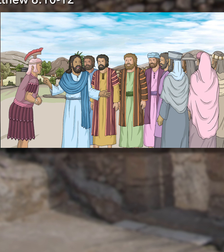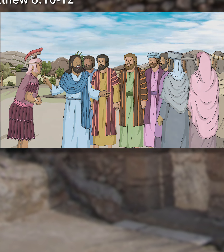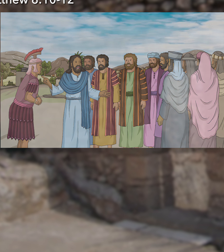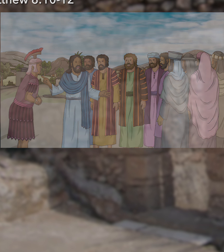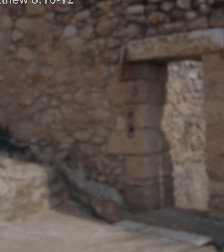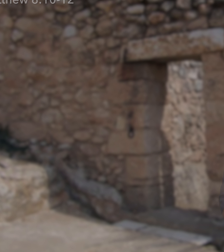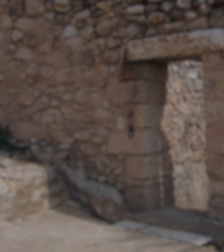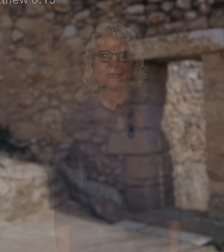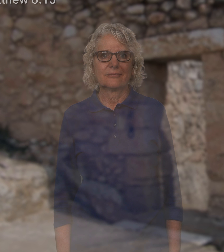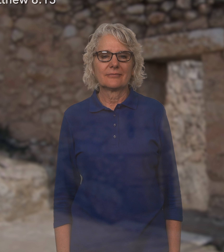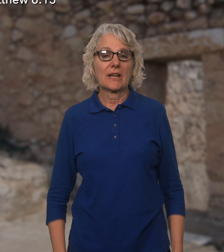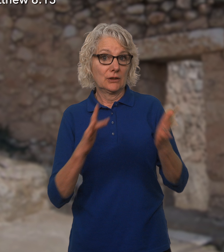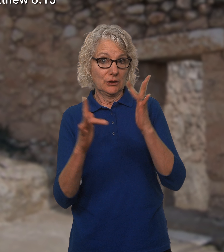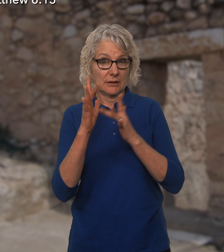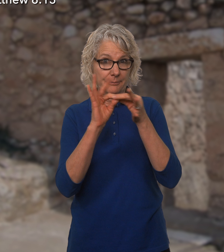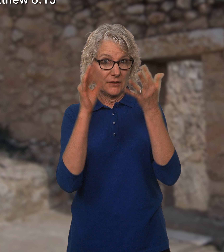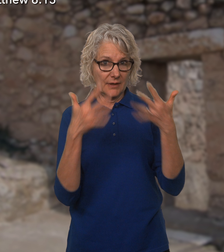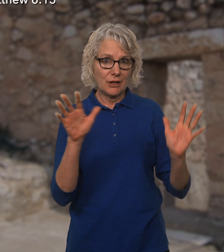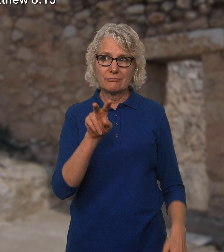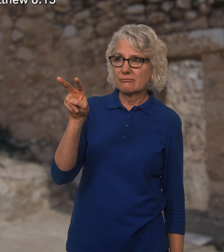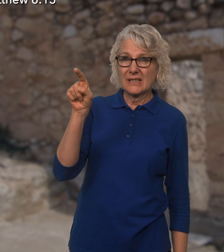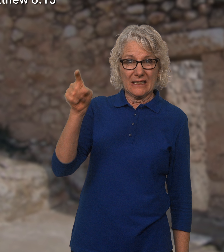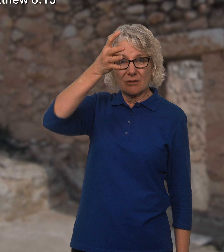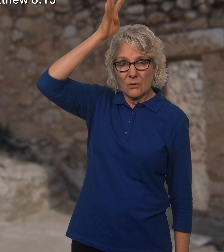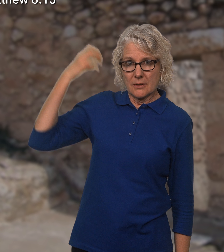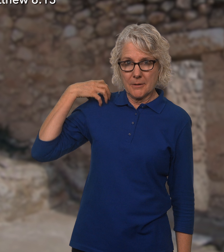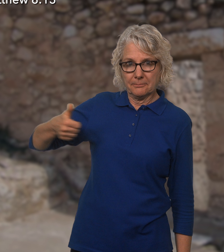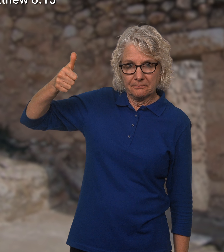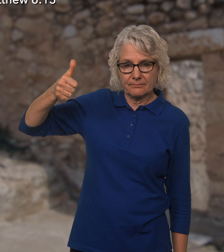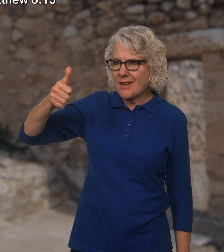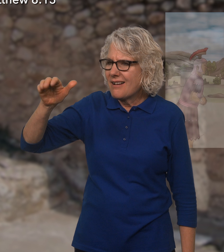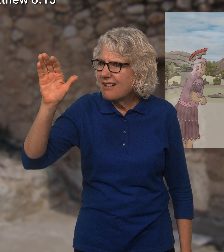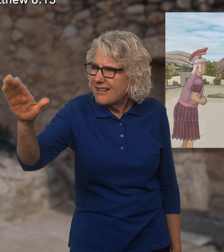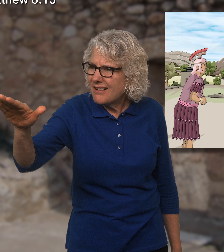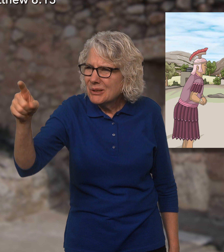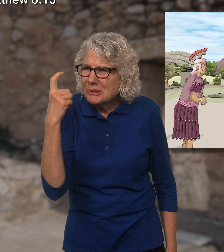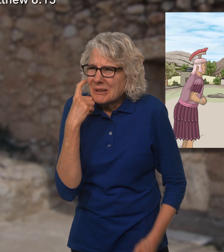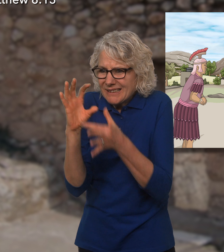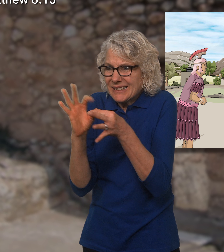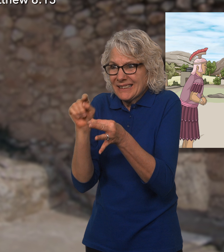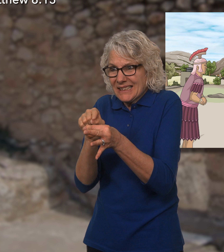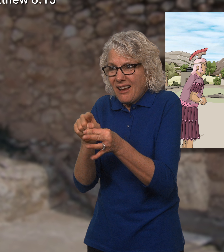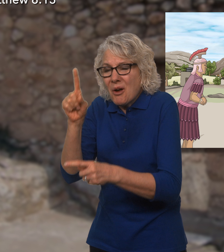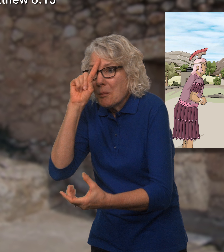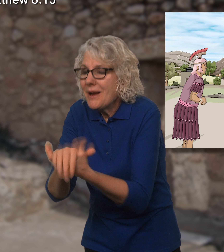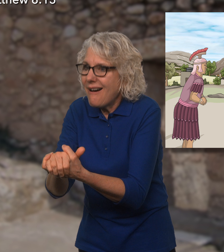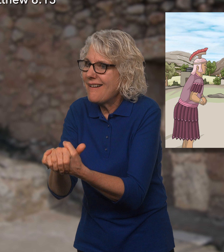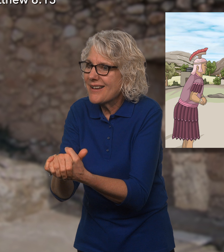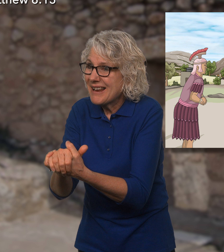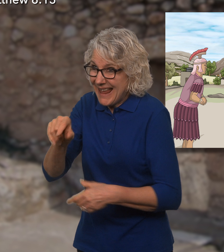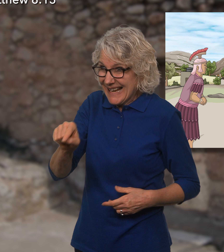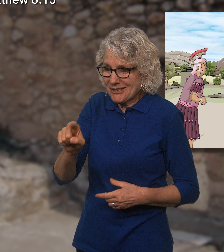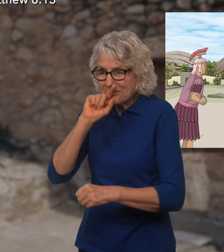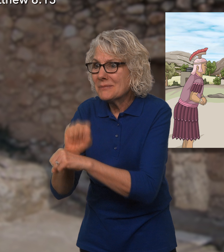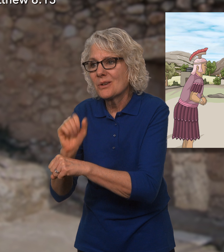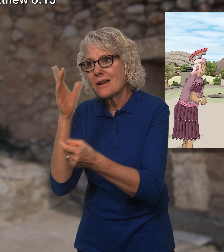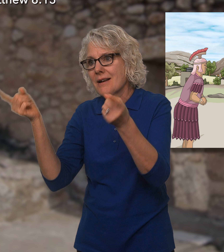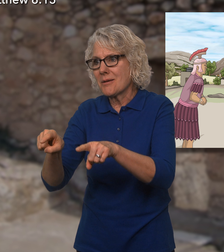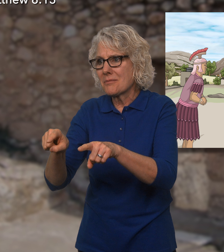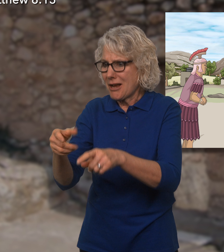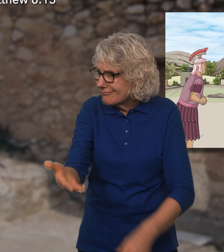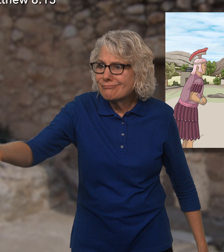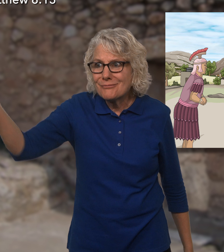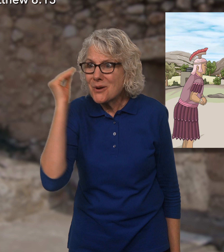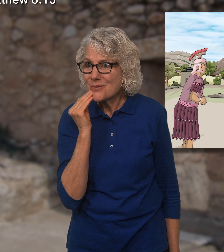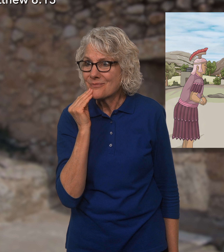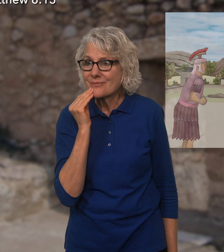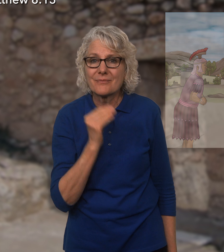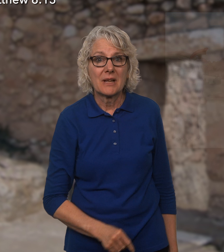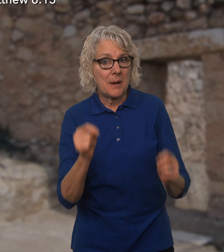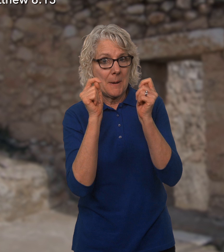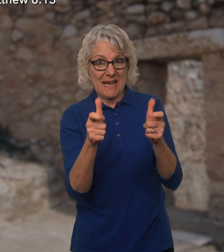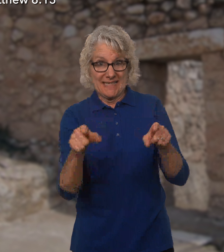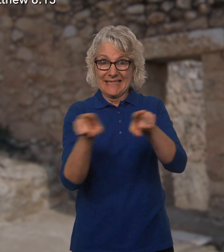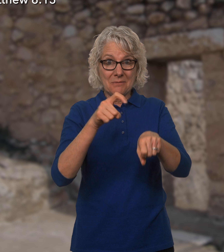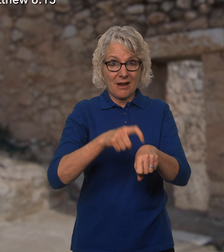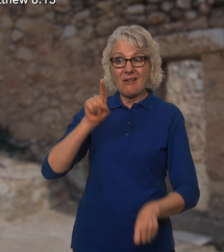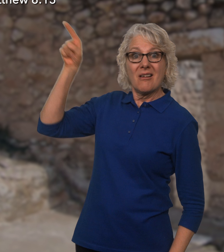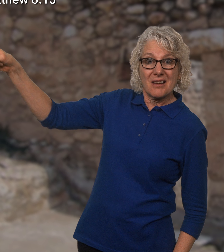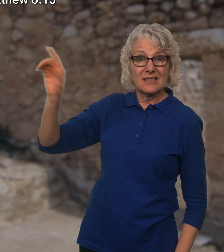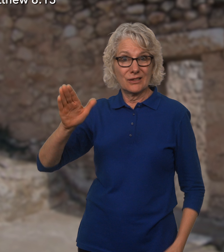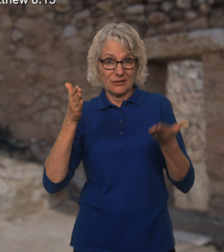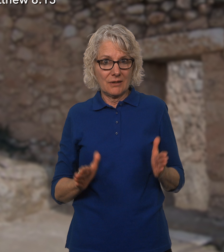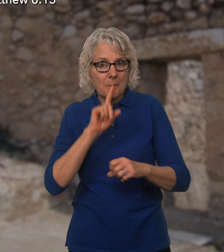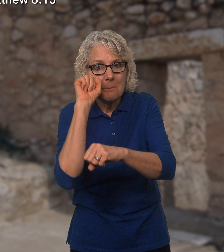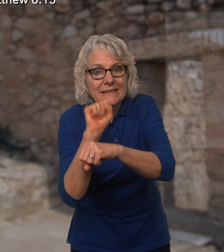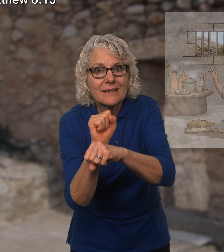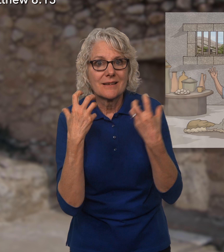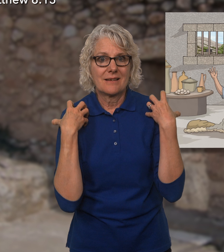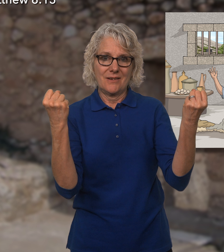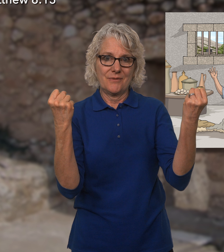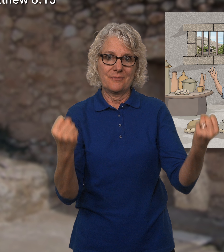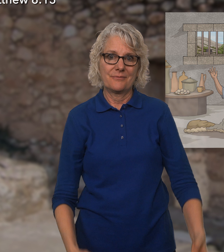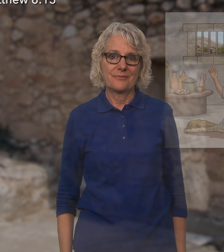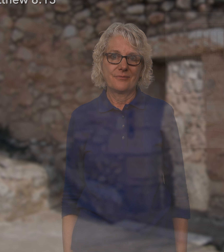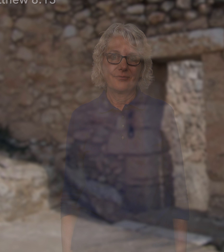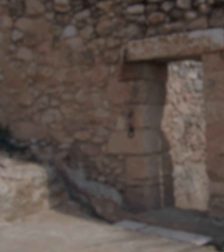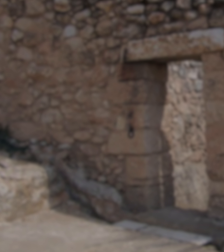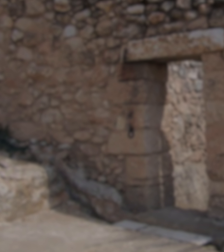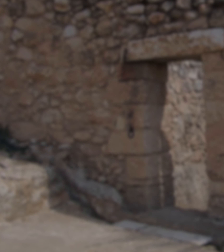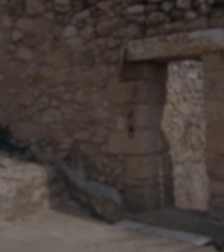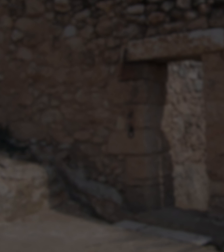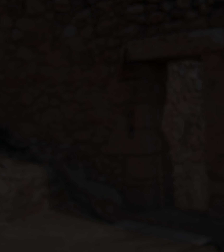Then Jesus said to the centurion, “Go! As you have believed, so will it be done for you.” And his servant was healed at that very hour.